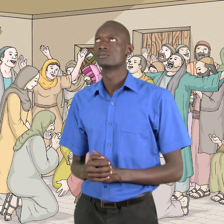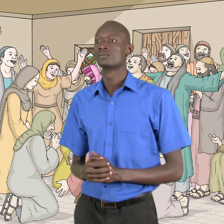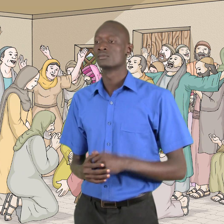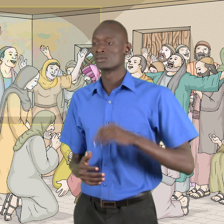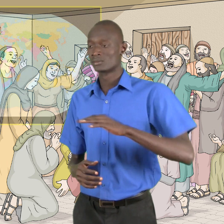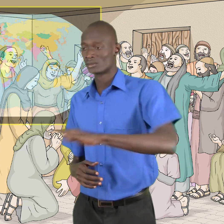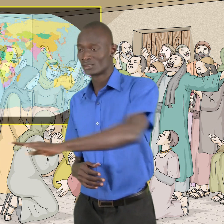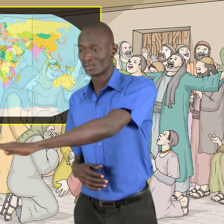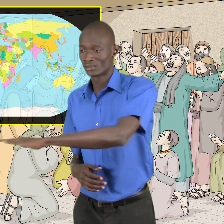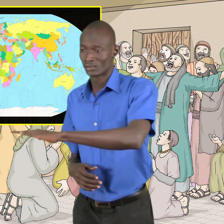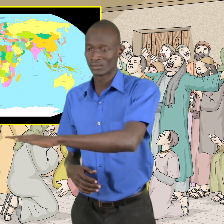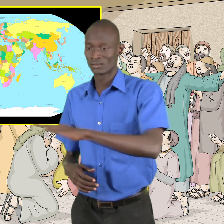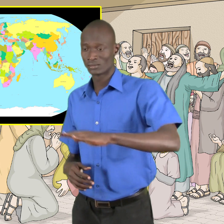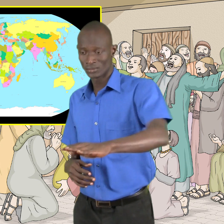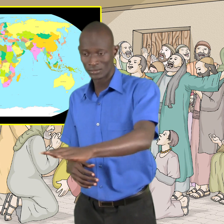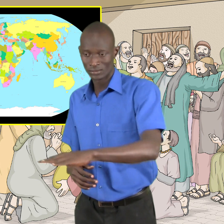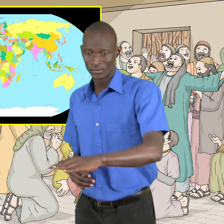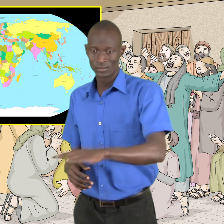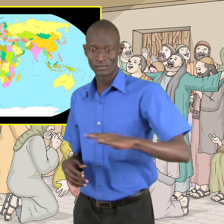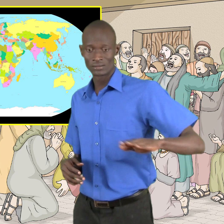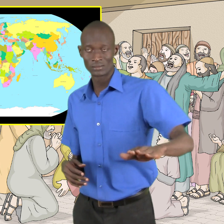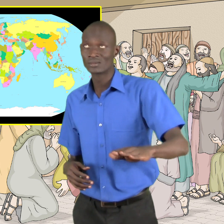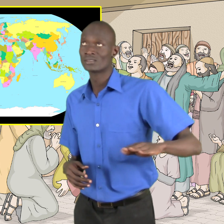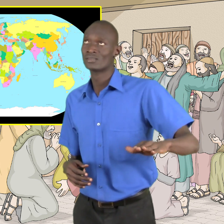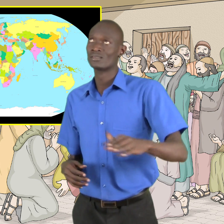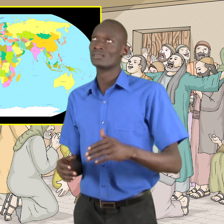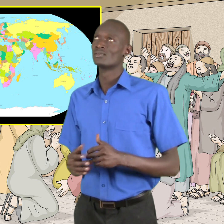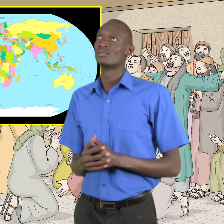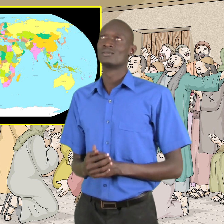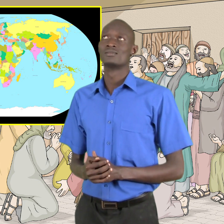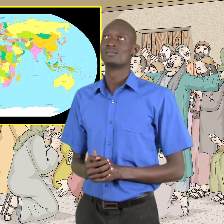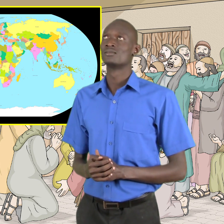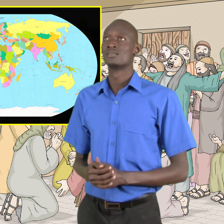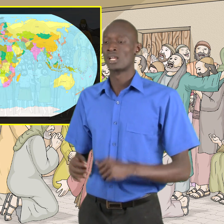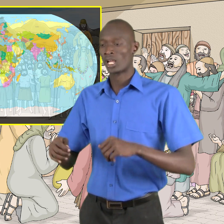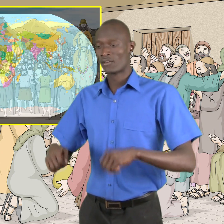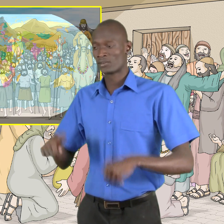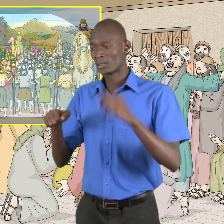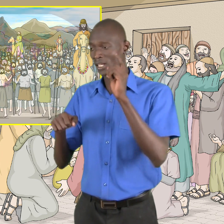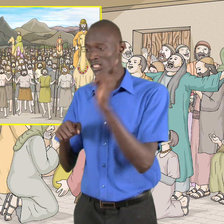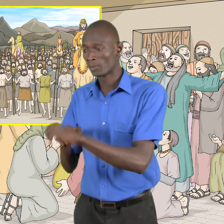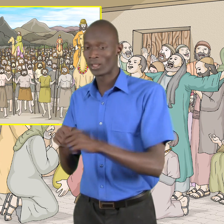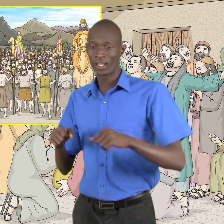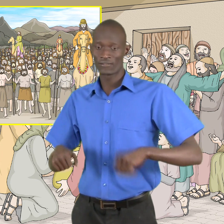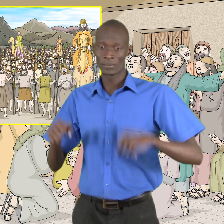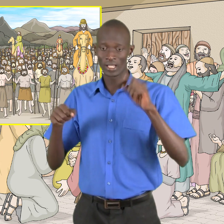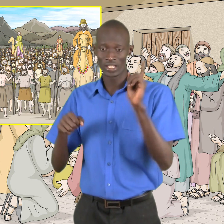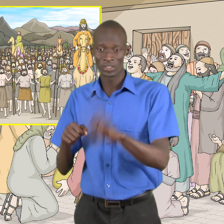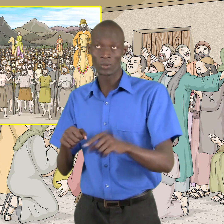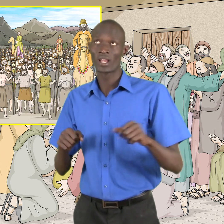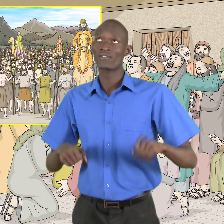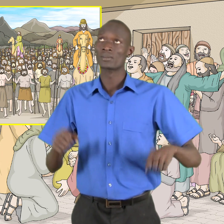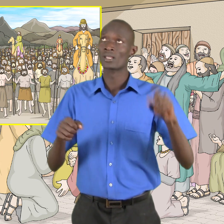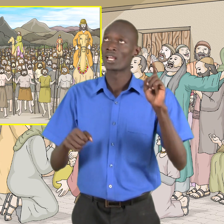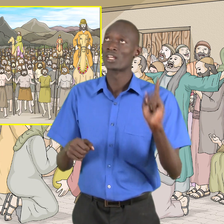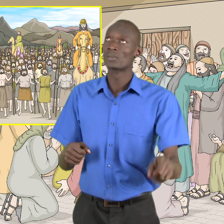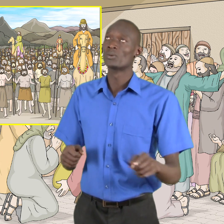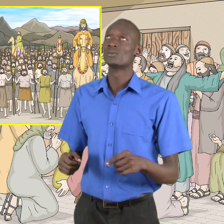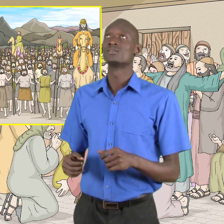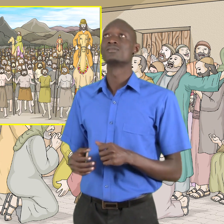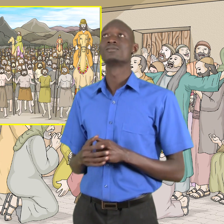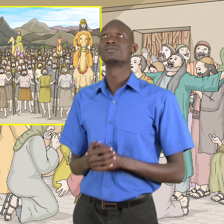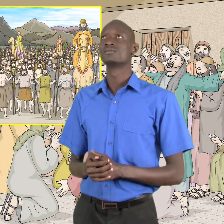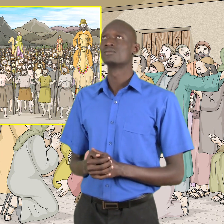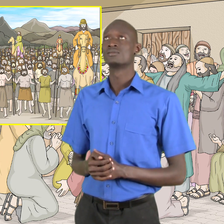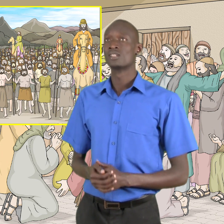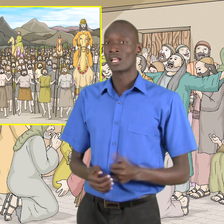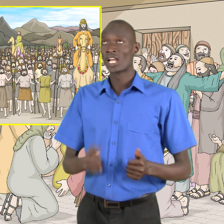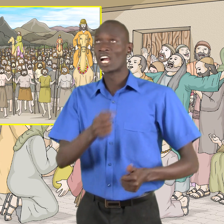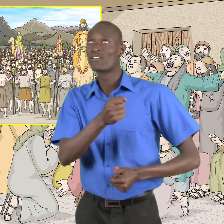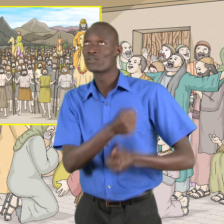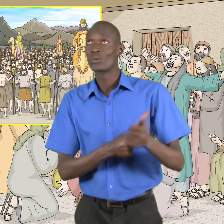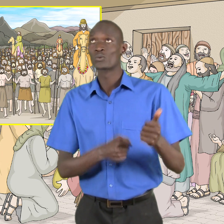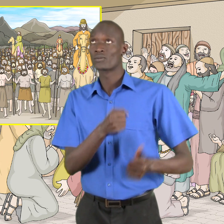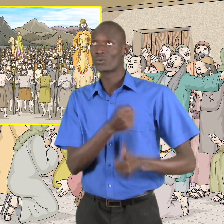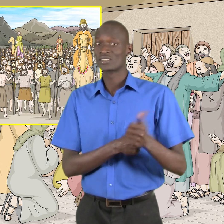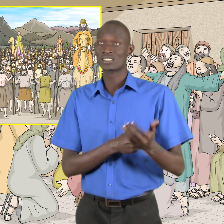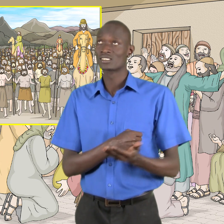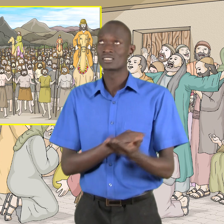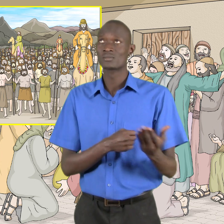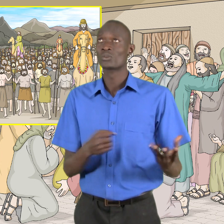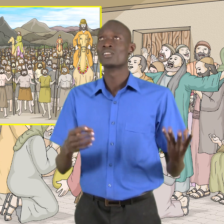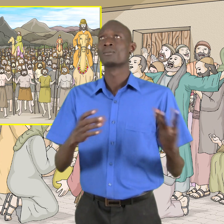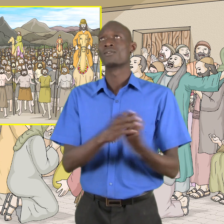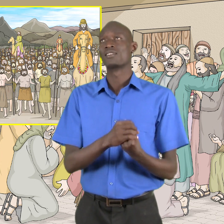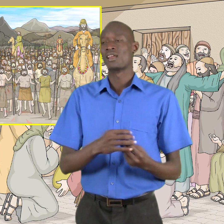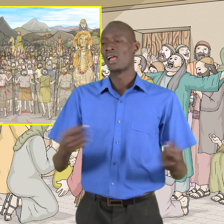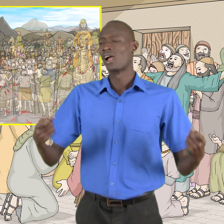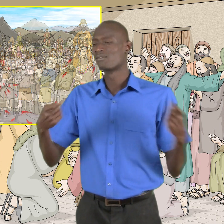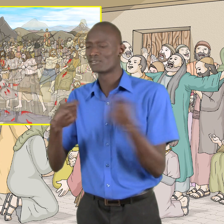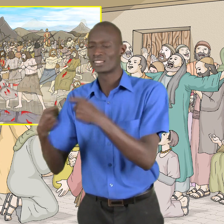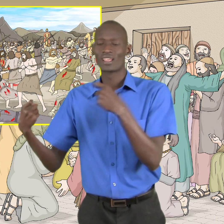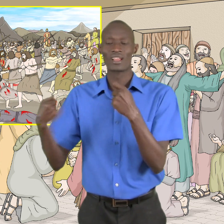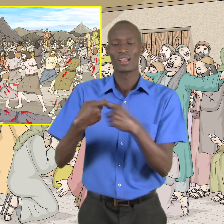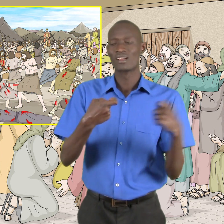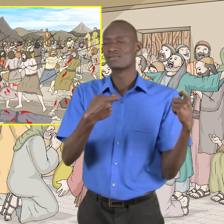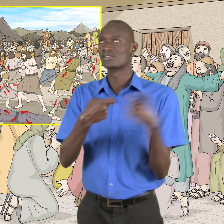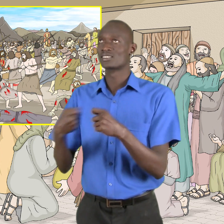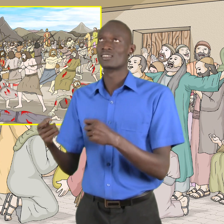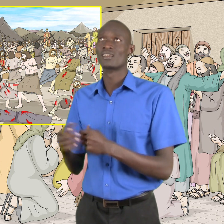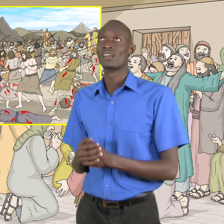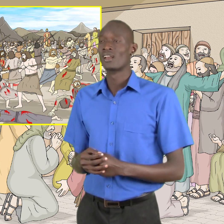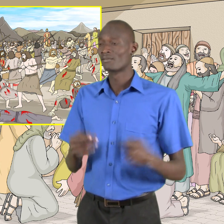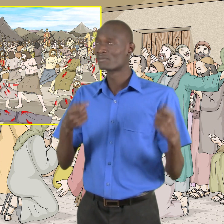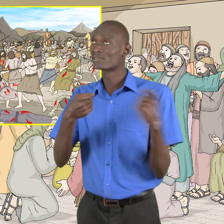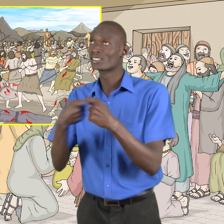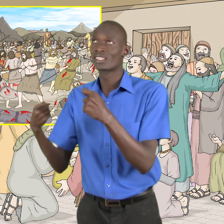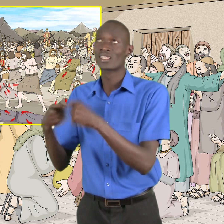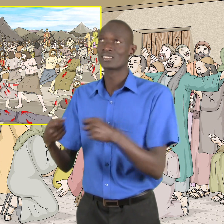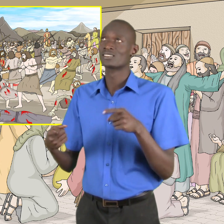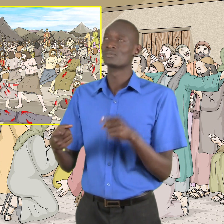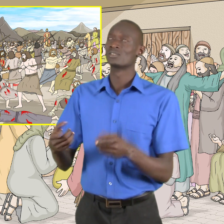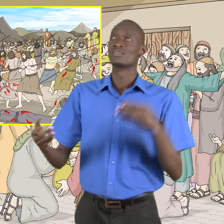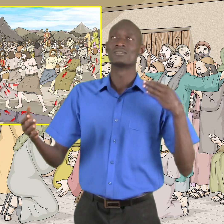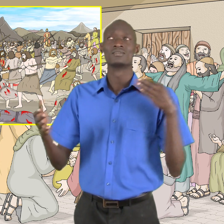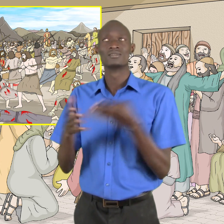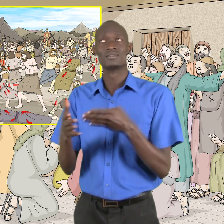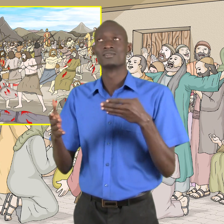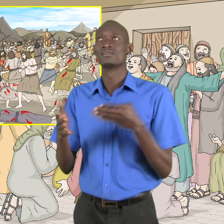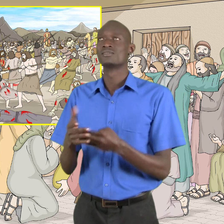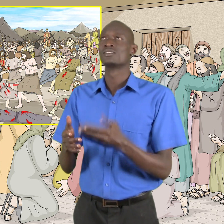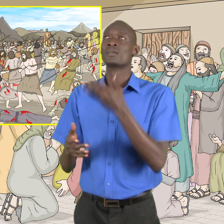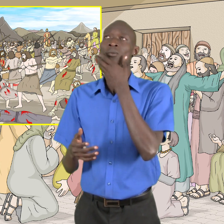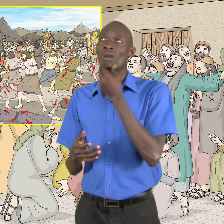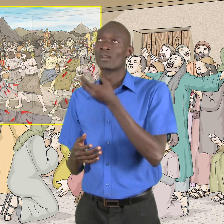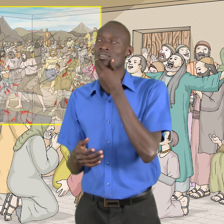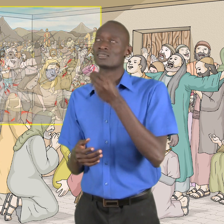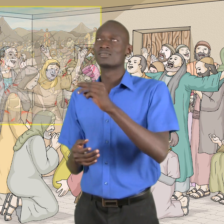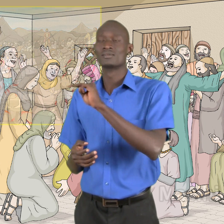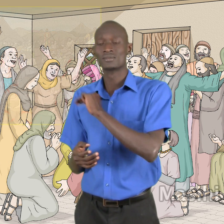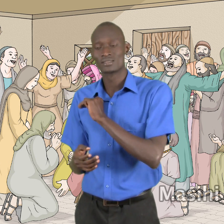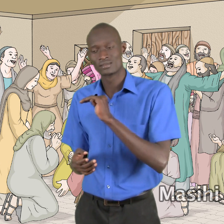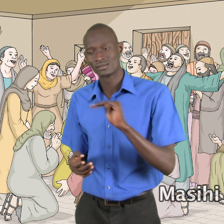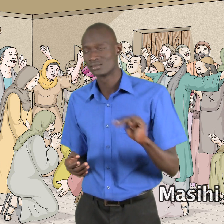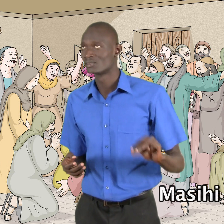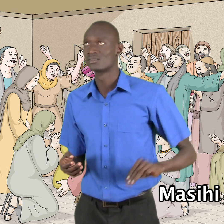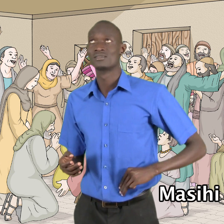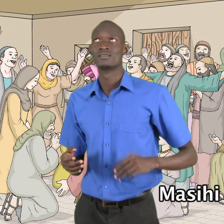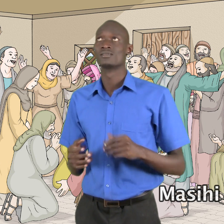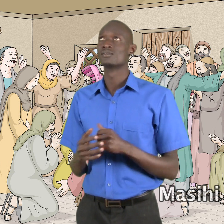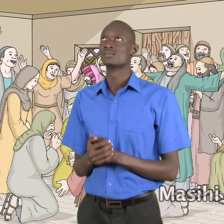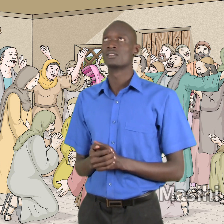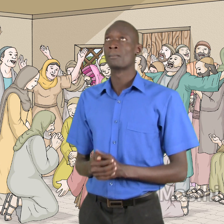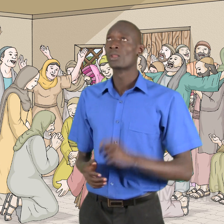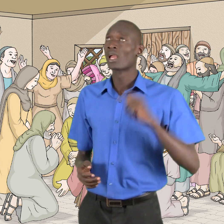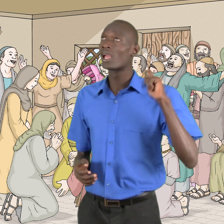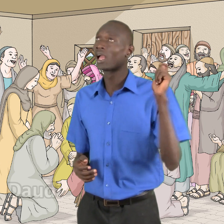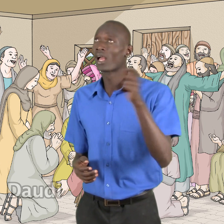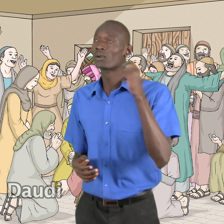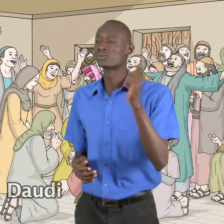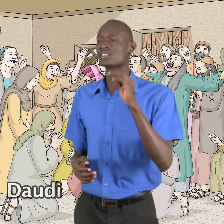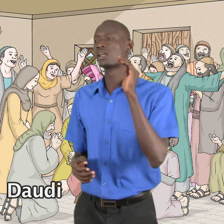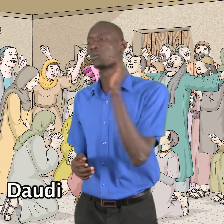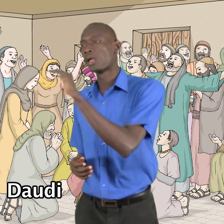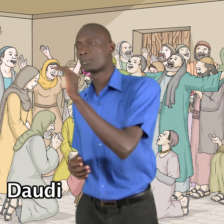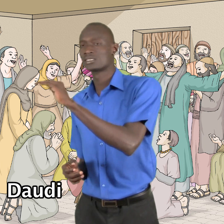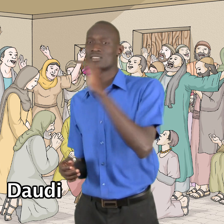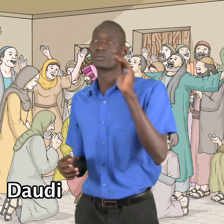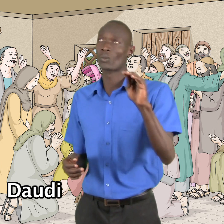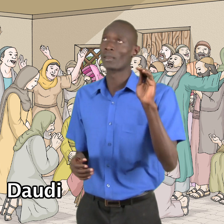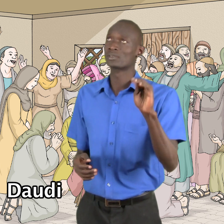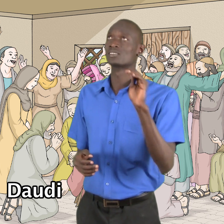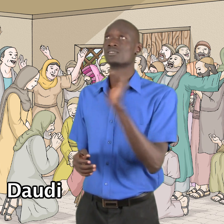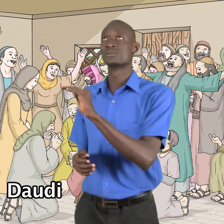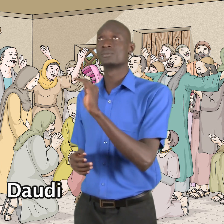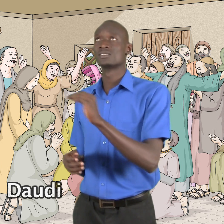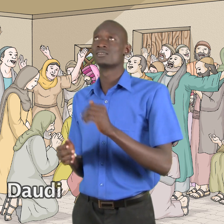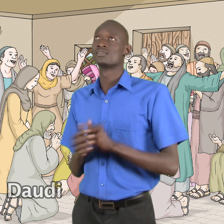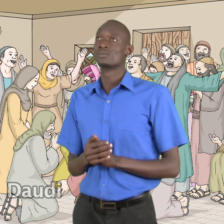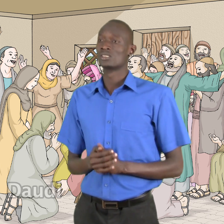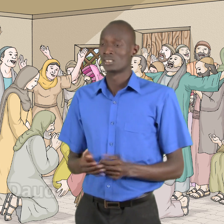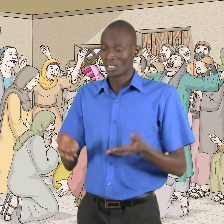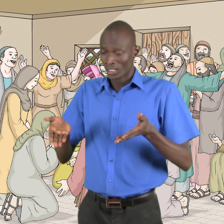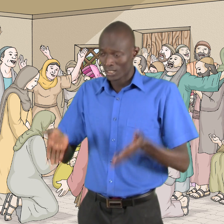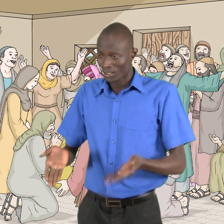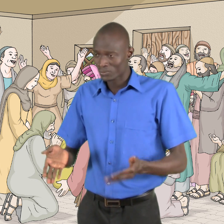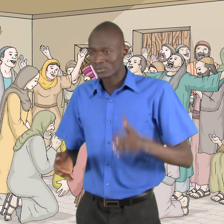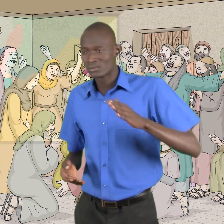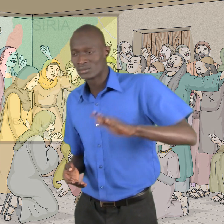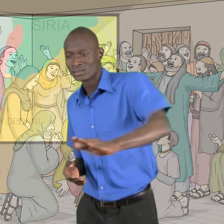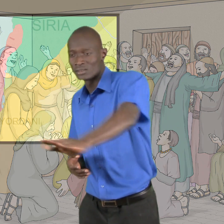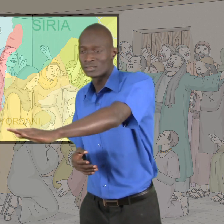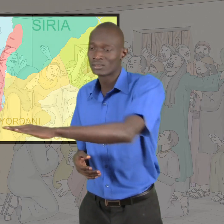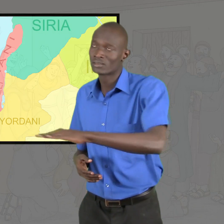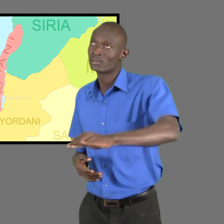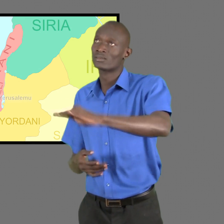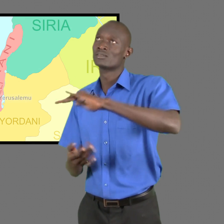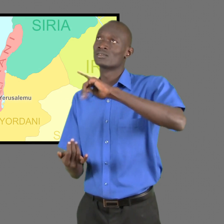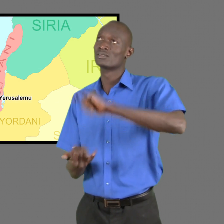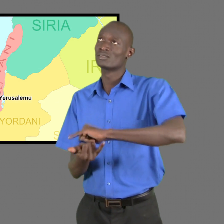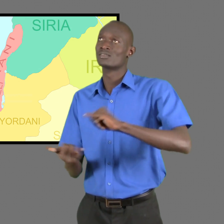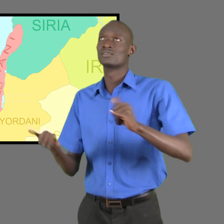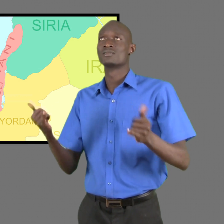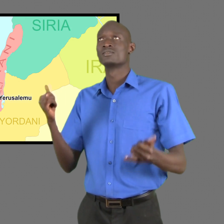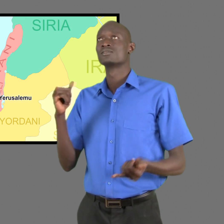The kings of the earth take their stand and the rulers gather together against the Lord and against His Anointed One.’